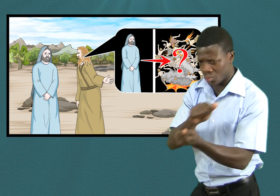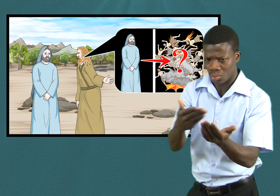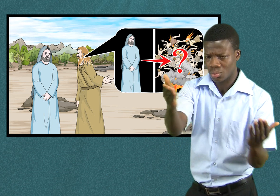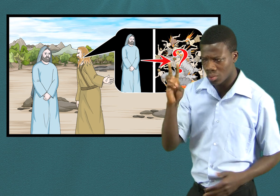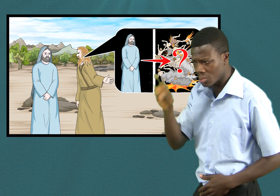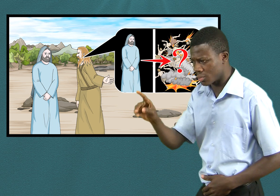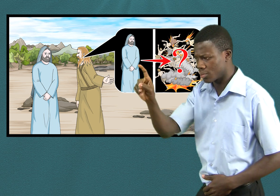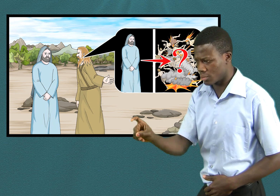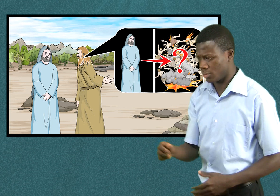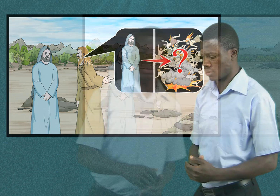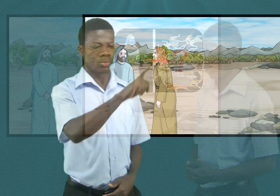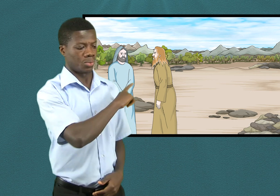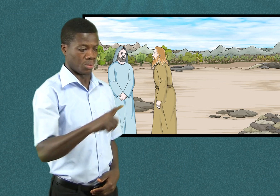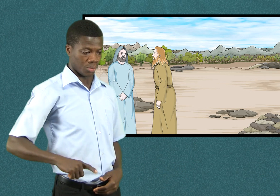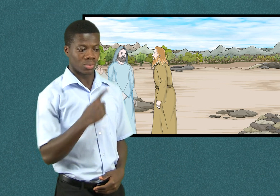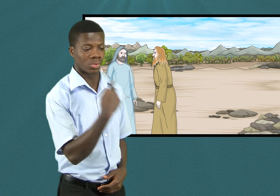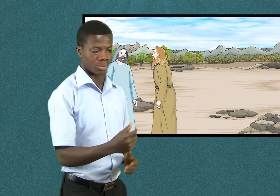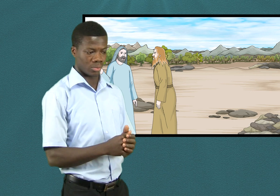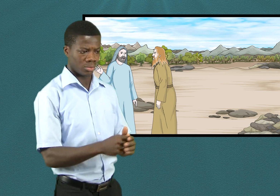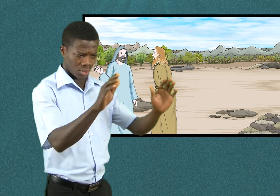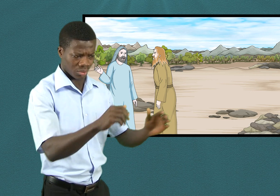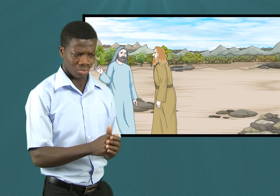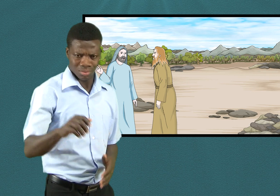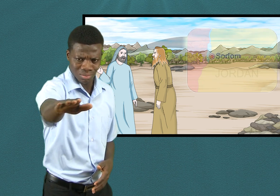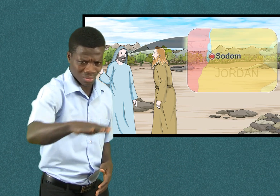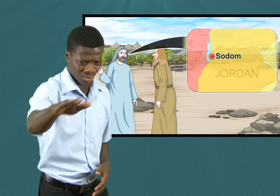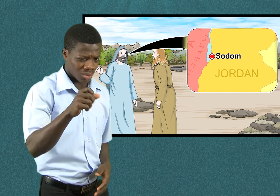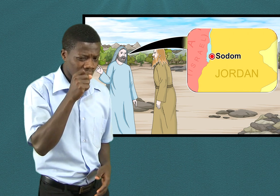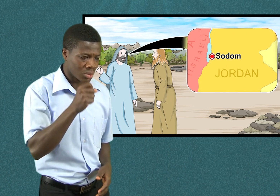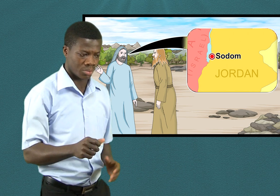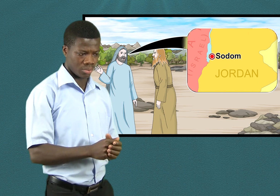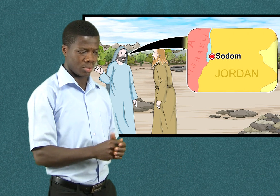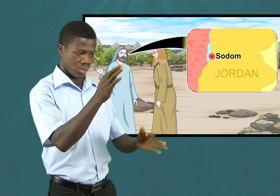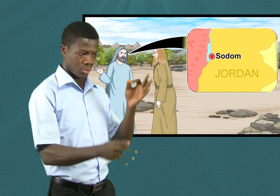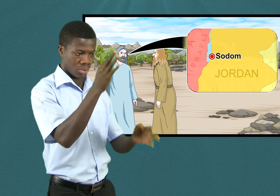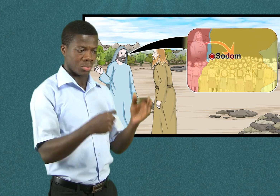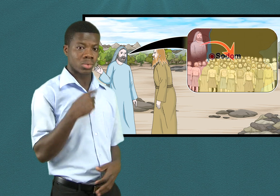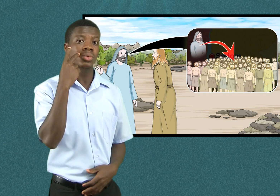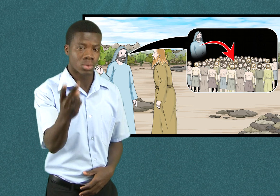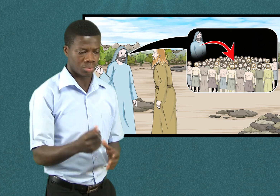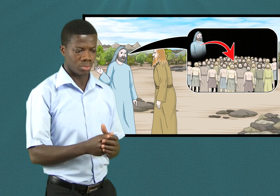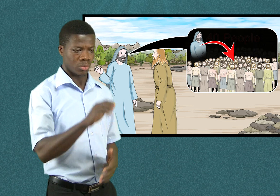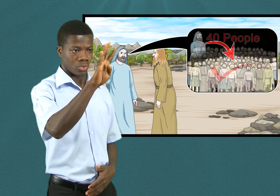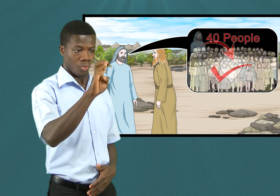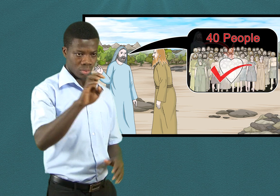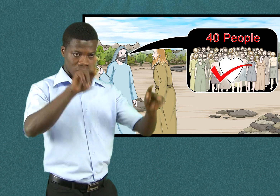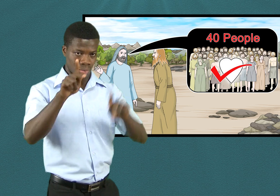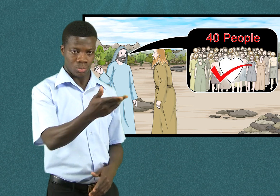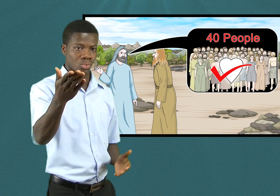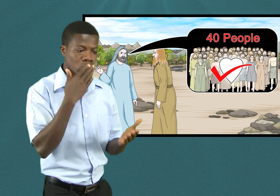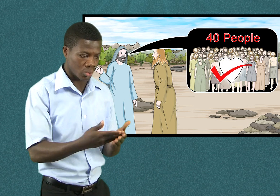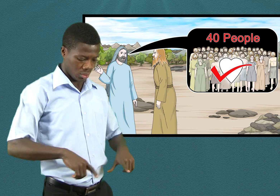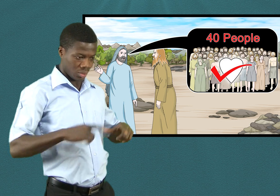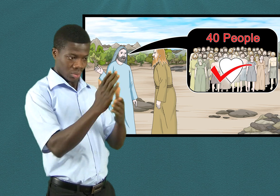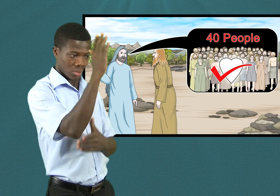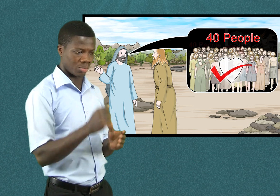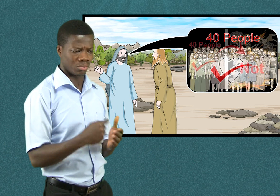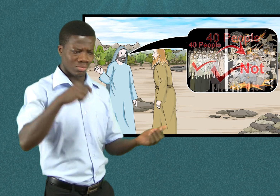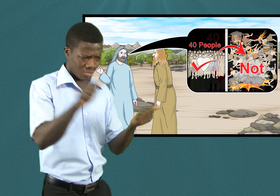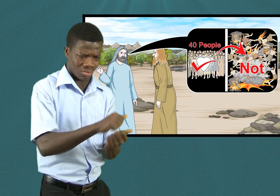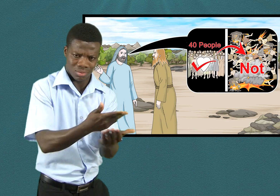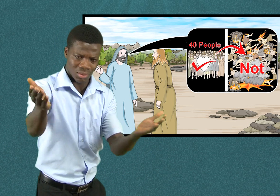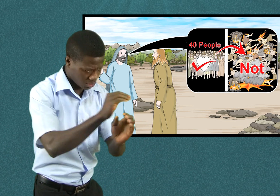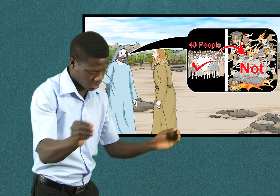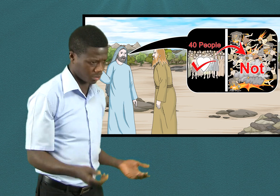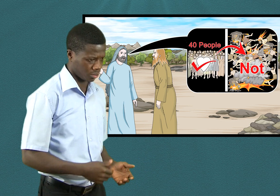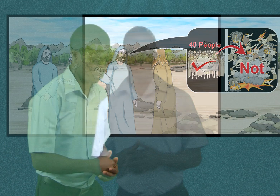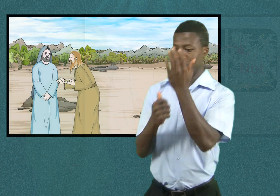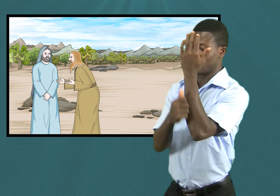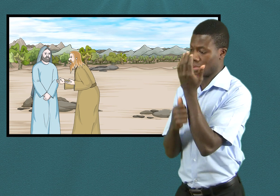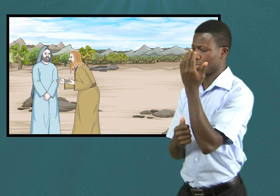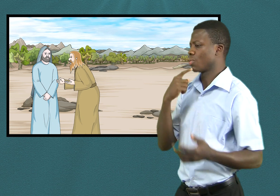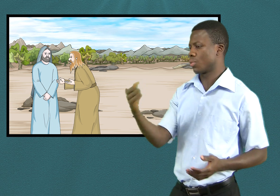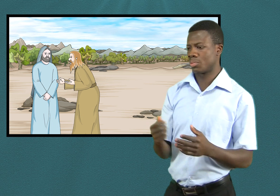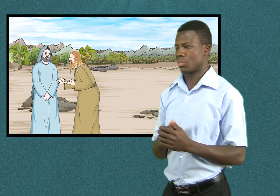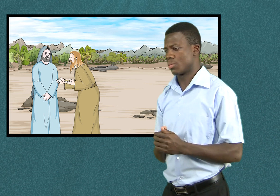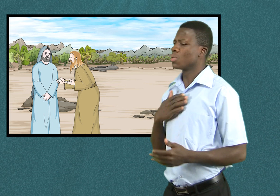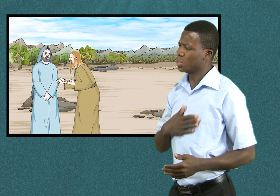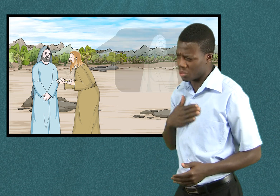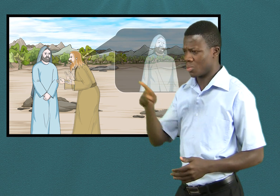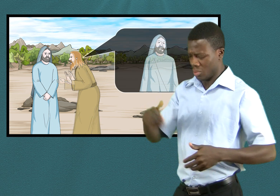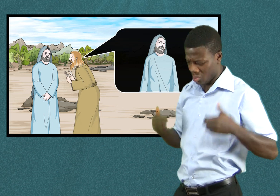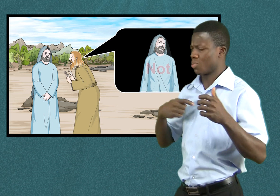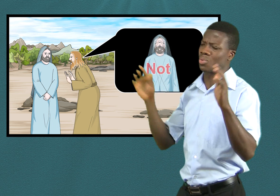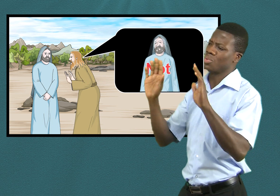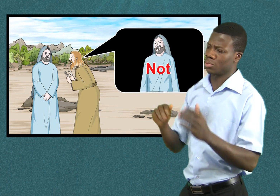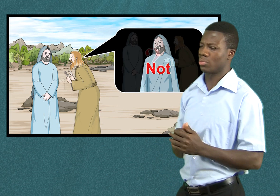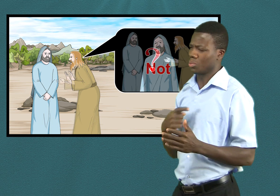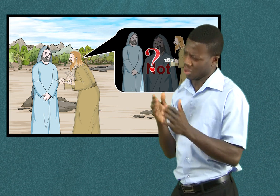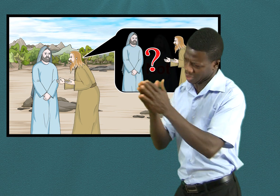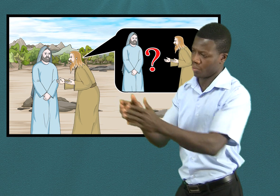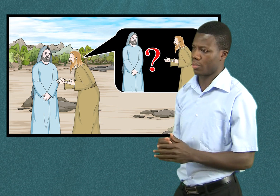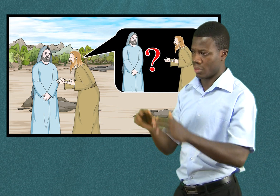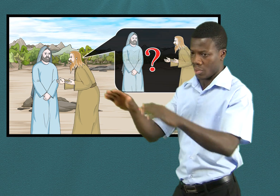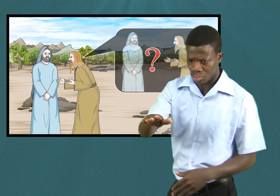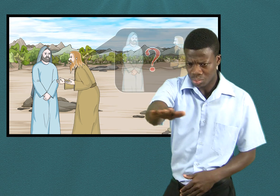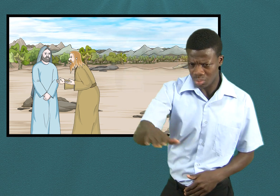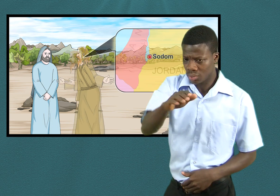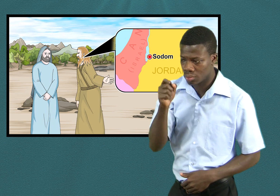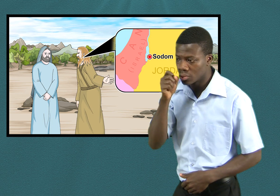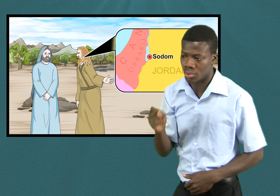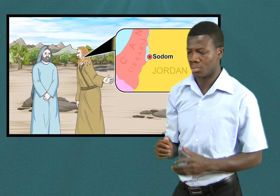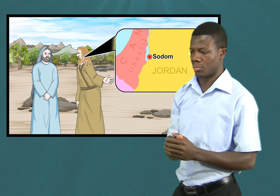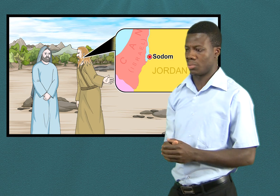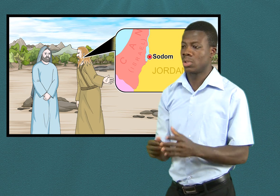He answered, “On account of the forty, I will not do it.” Then Abraham said, “May the Lord not be angry, but let me speak further.